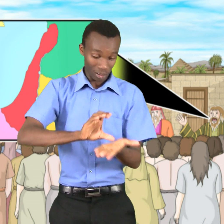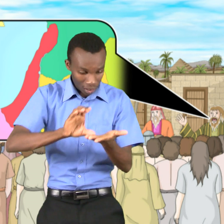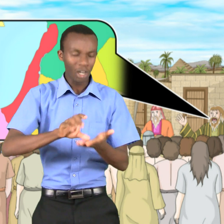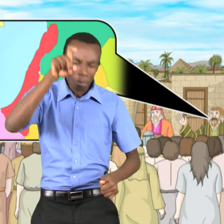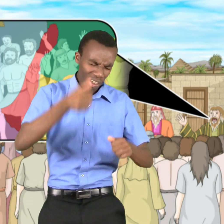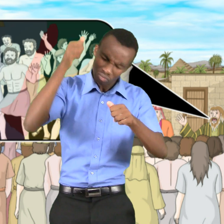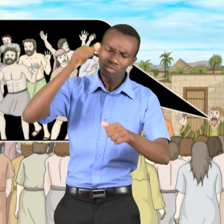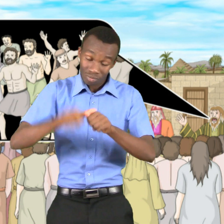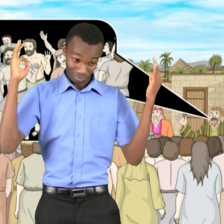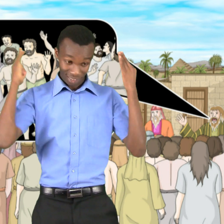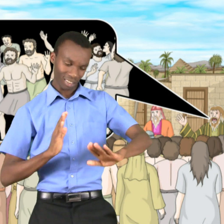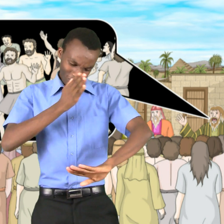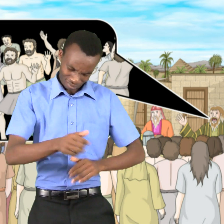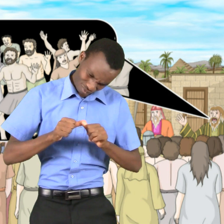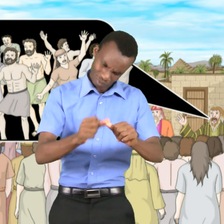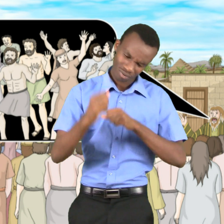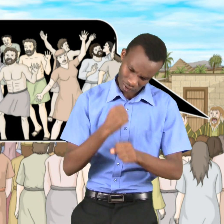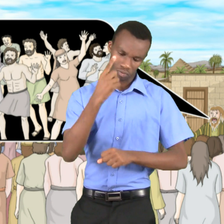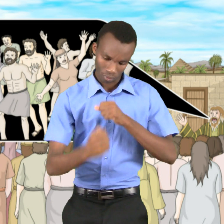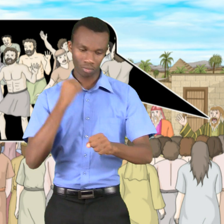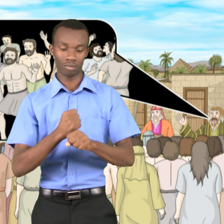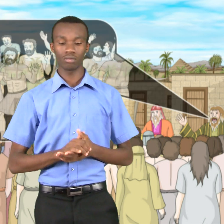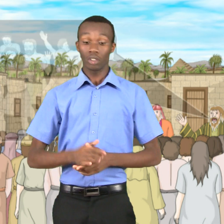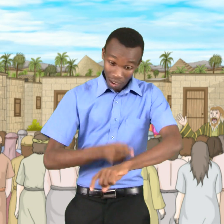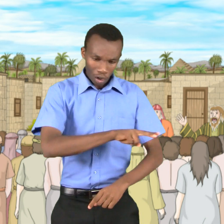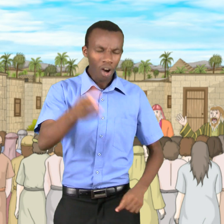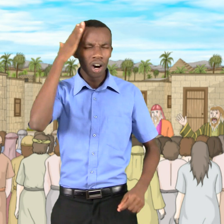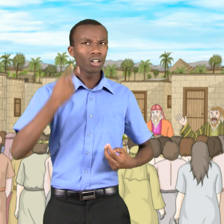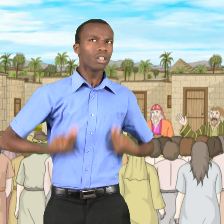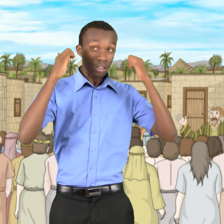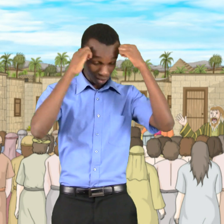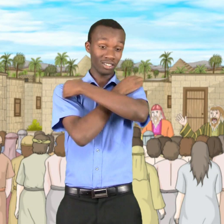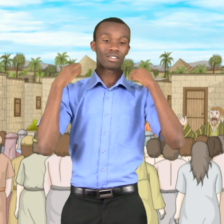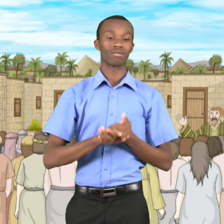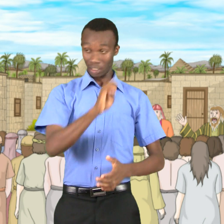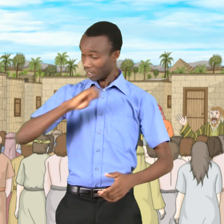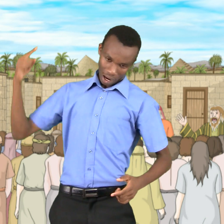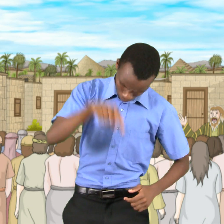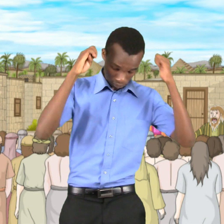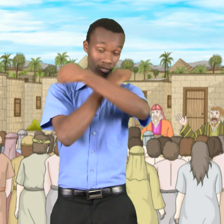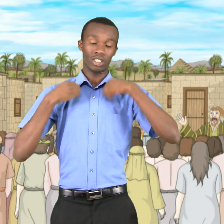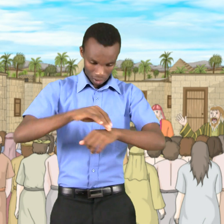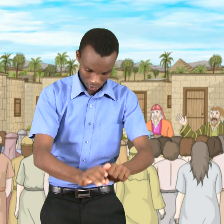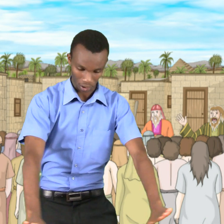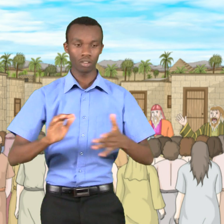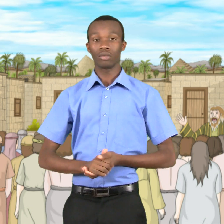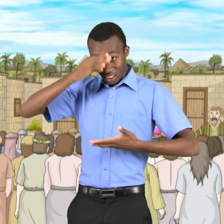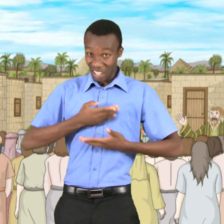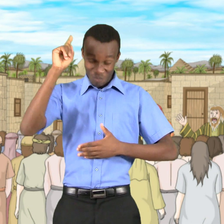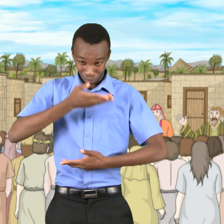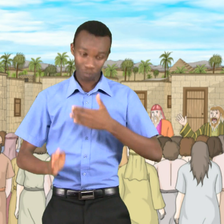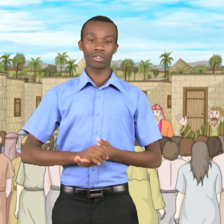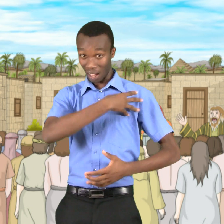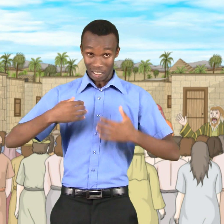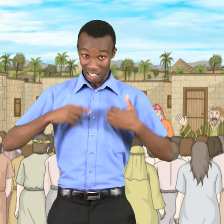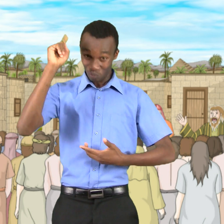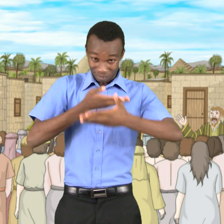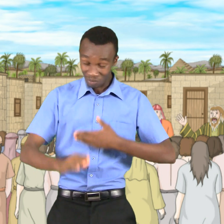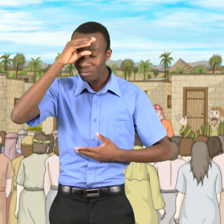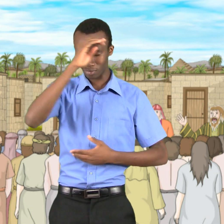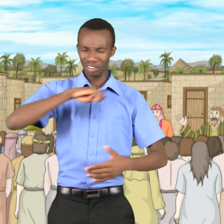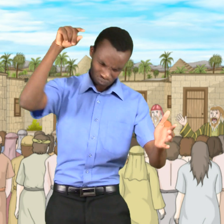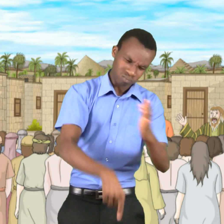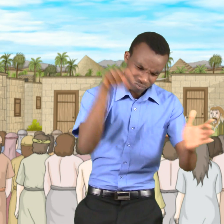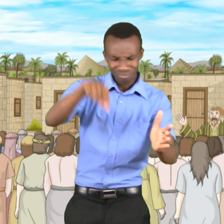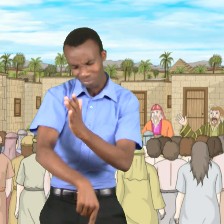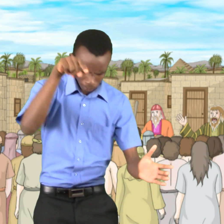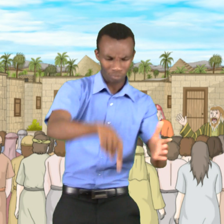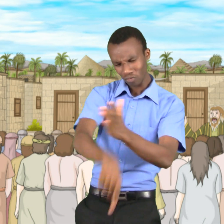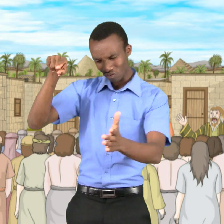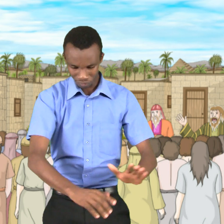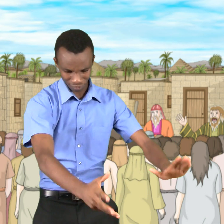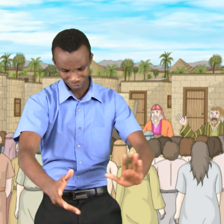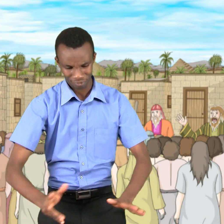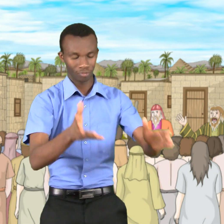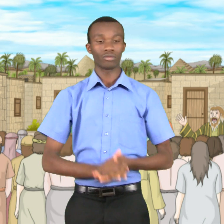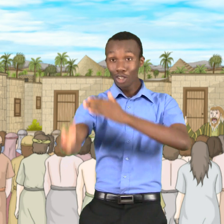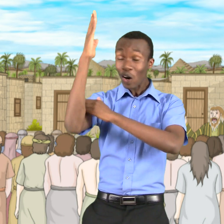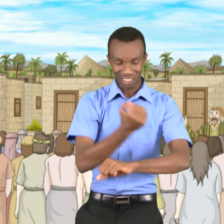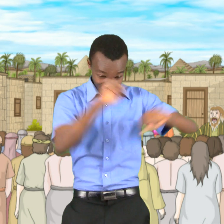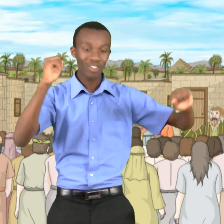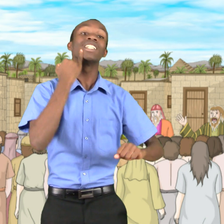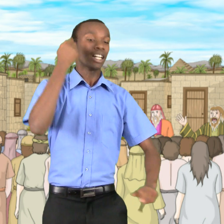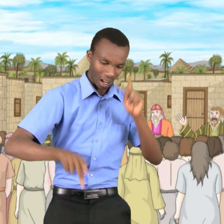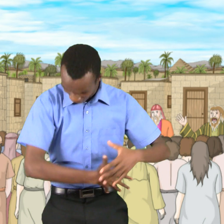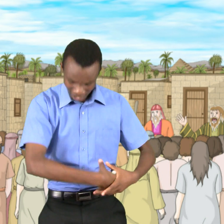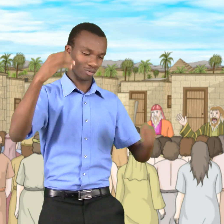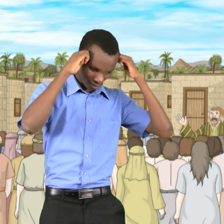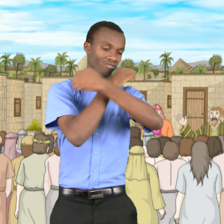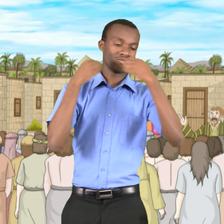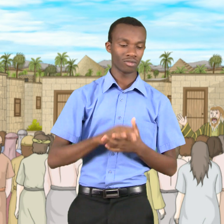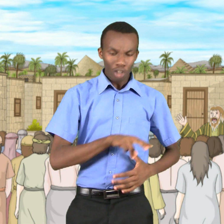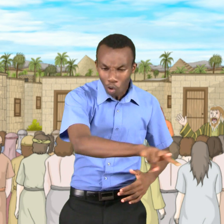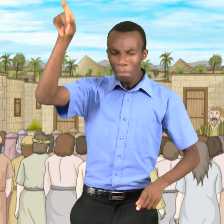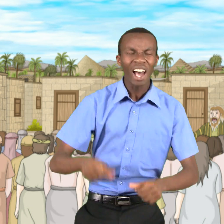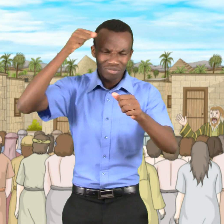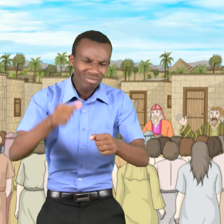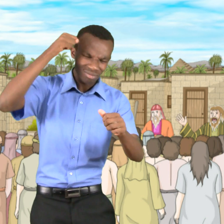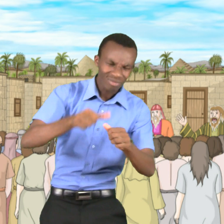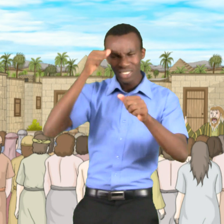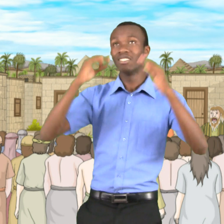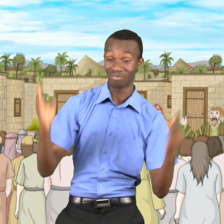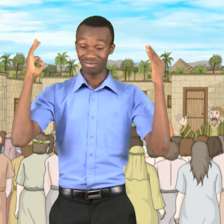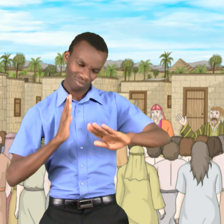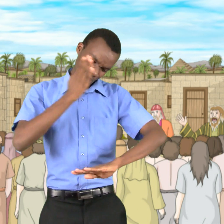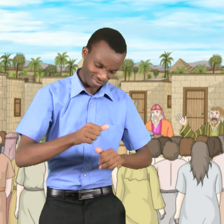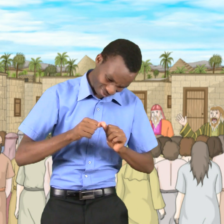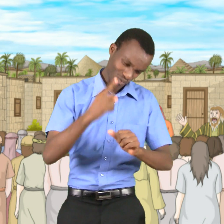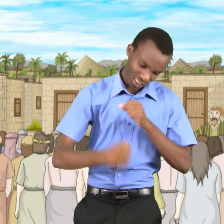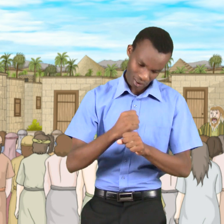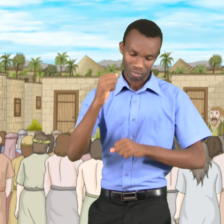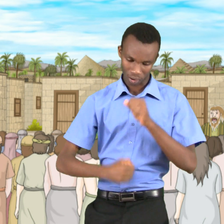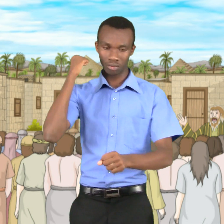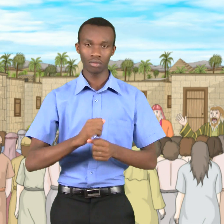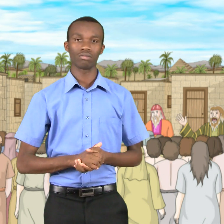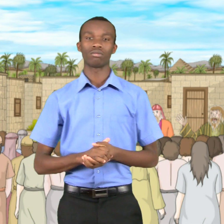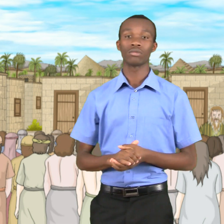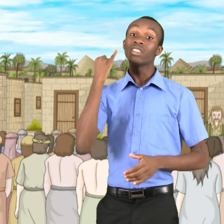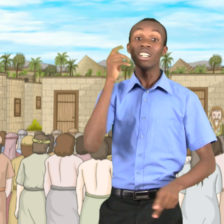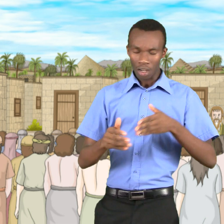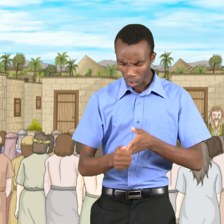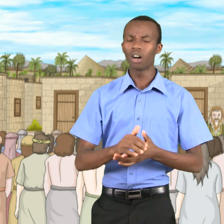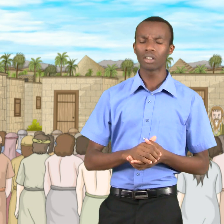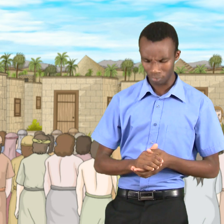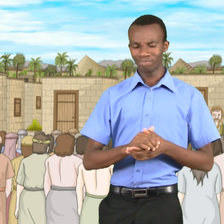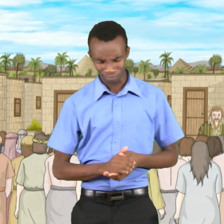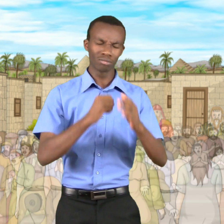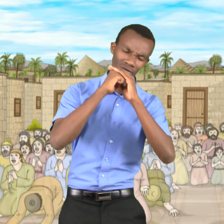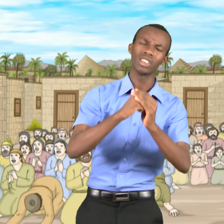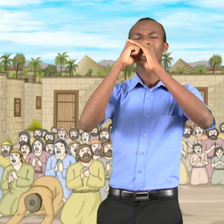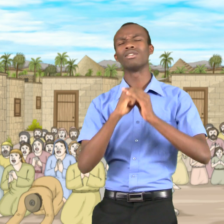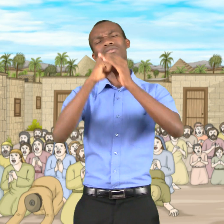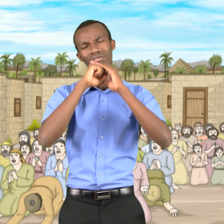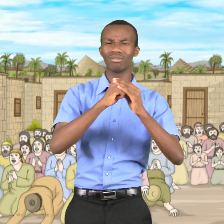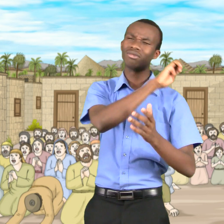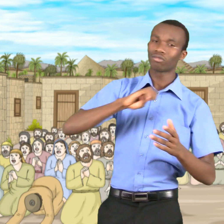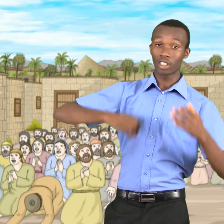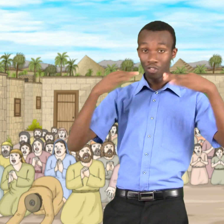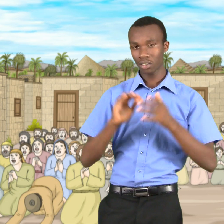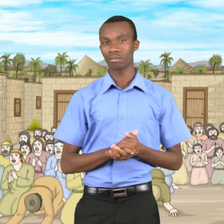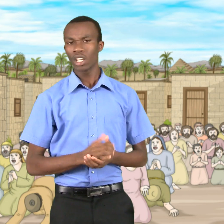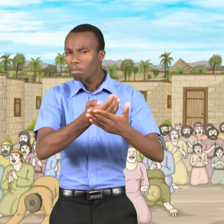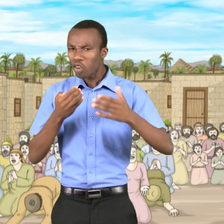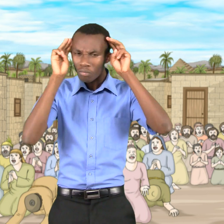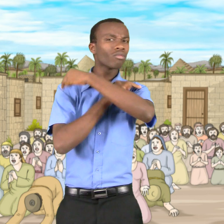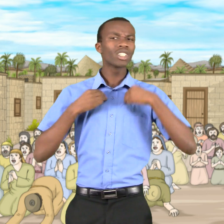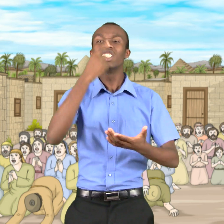you are to reply, ‘It is the Passover sacrifice to the LORD, who passed over the houses of the Israelites in Egypt when He struck down the Egyptians and spared our homes.’” Then the people bowed down and worshiped.